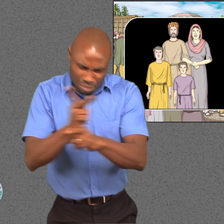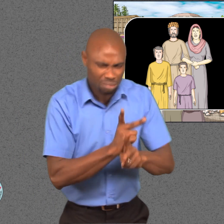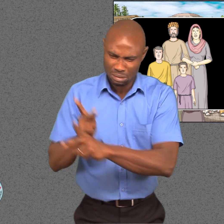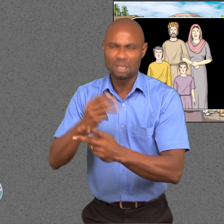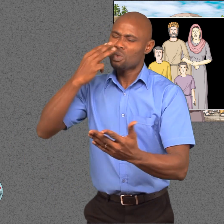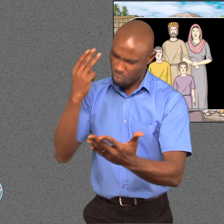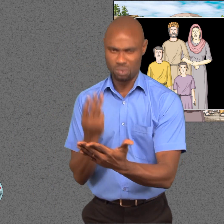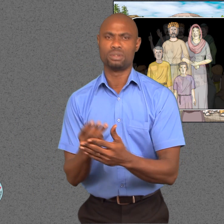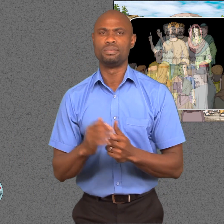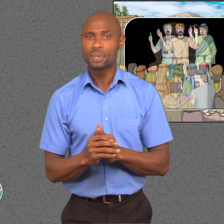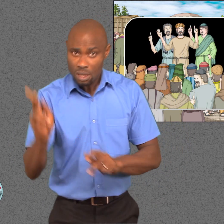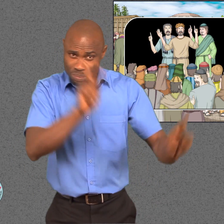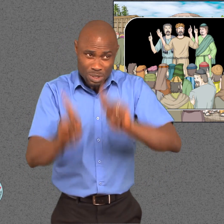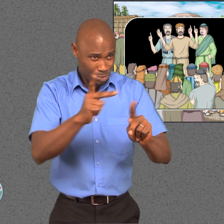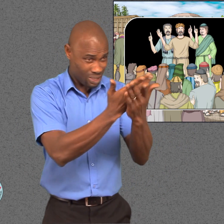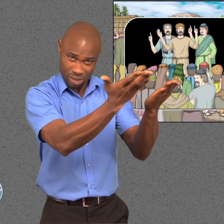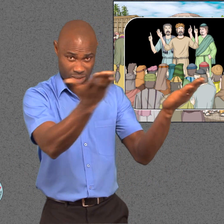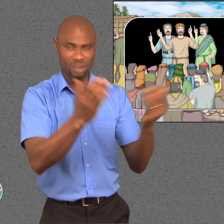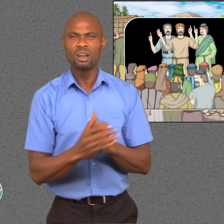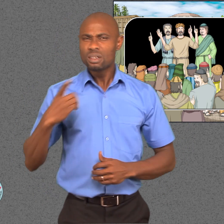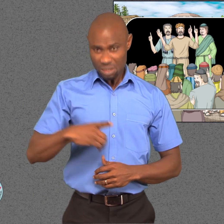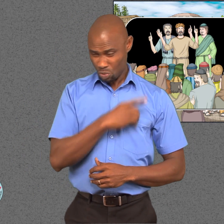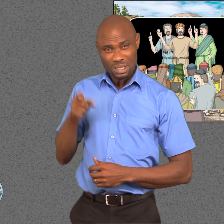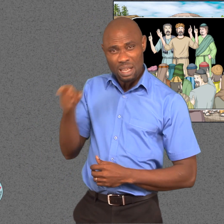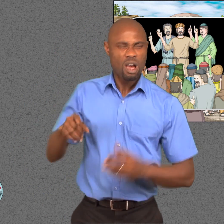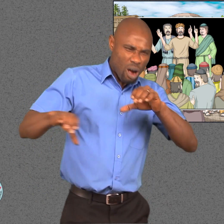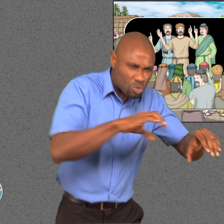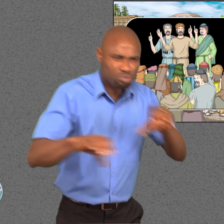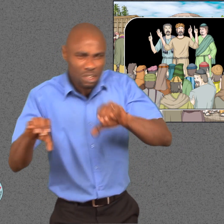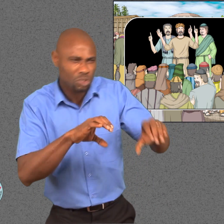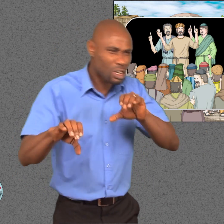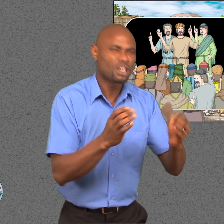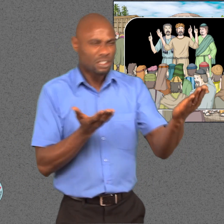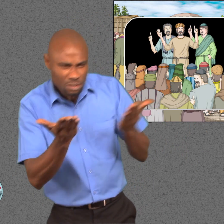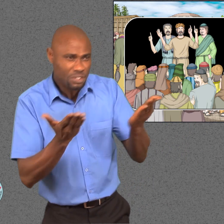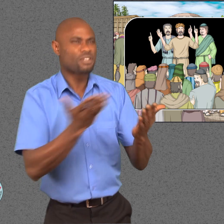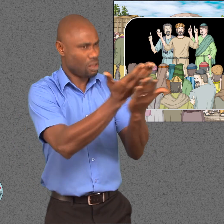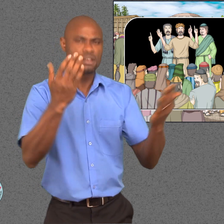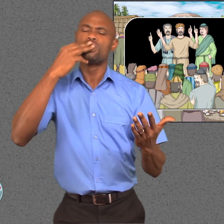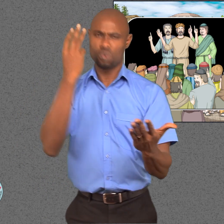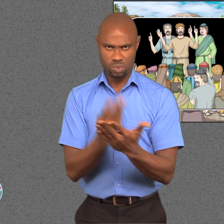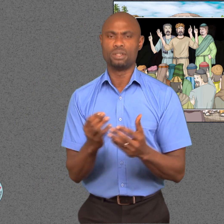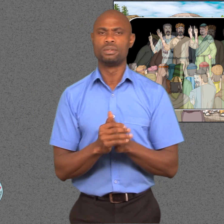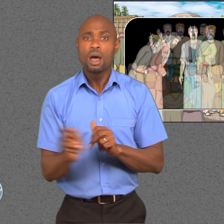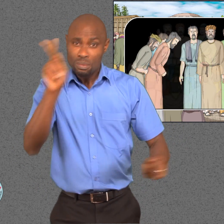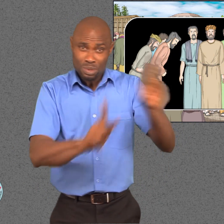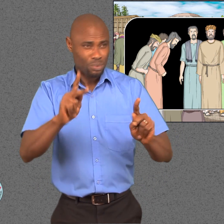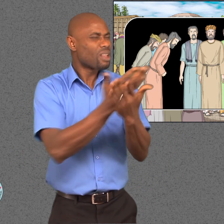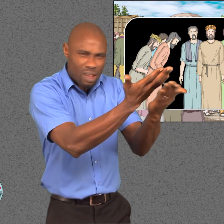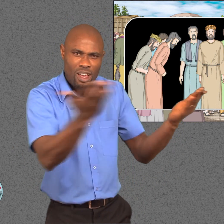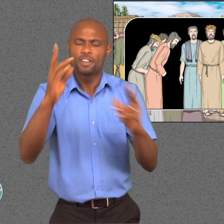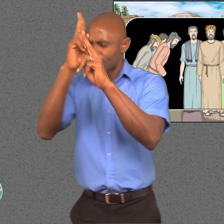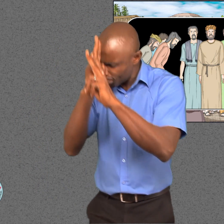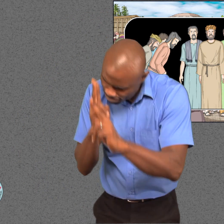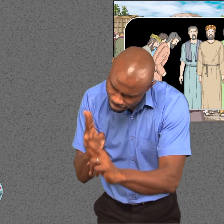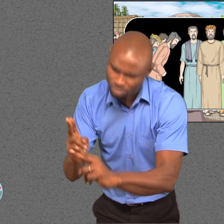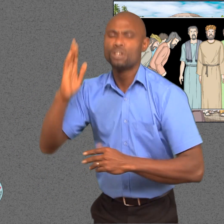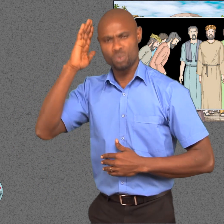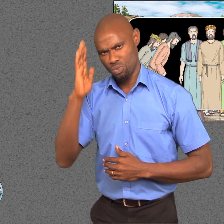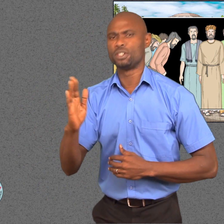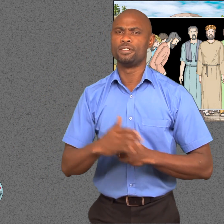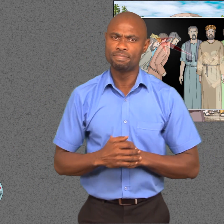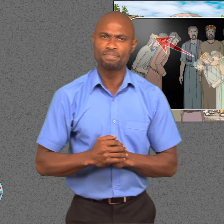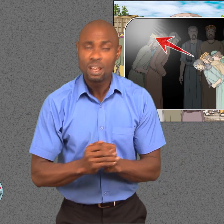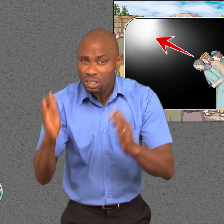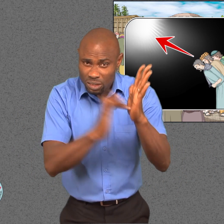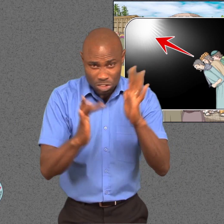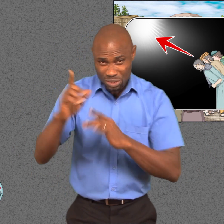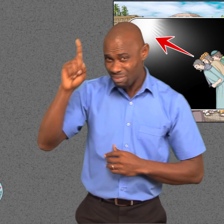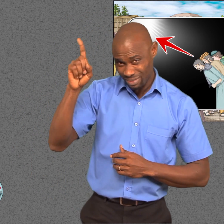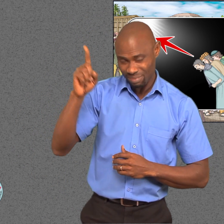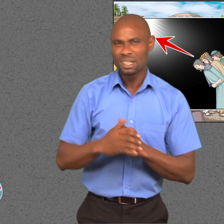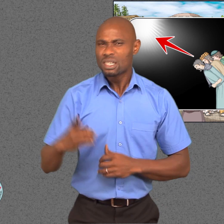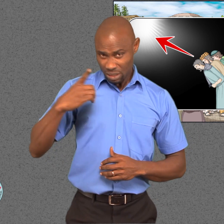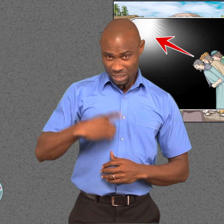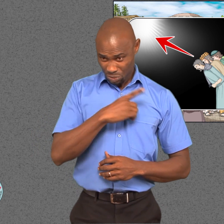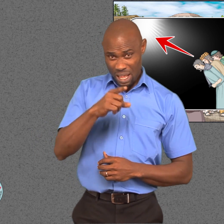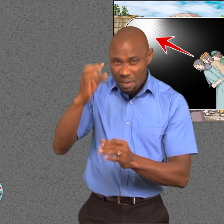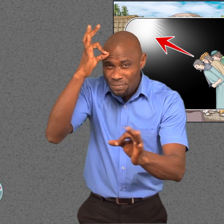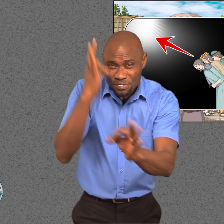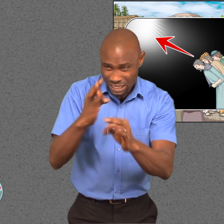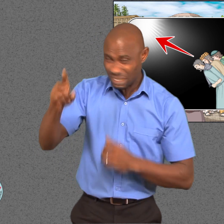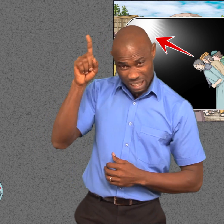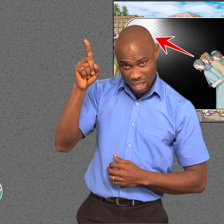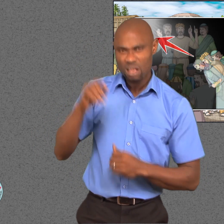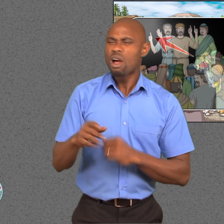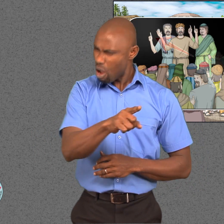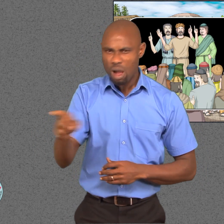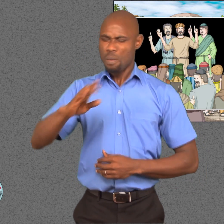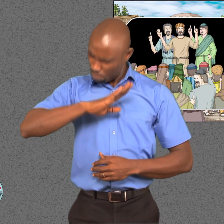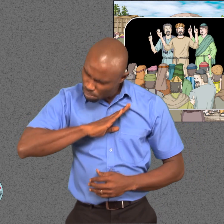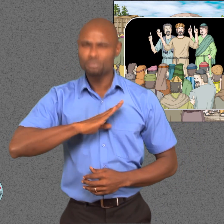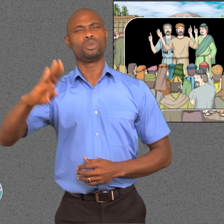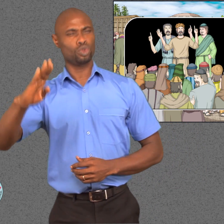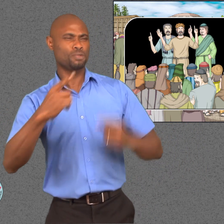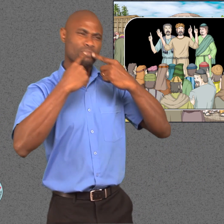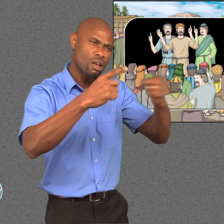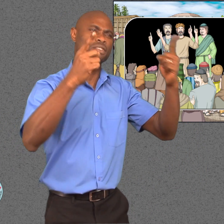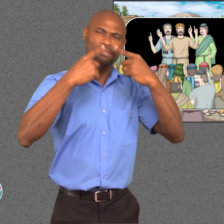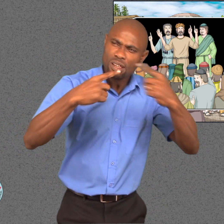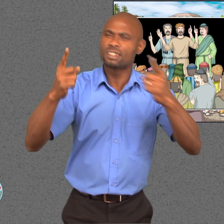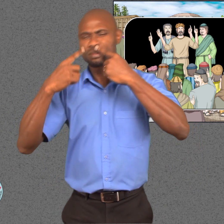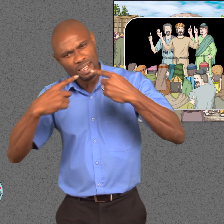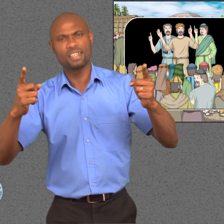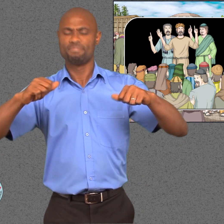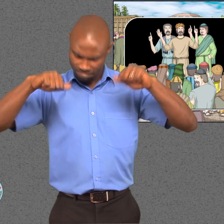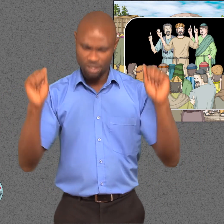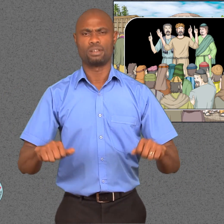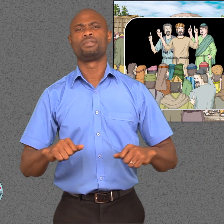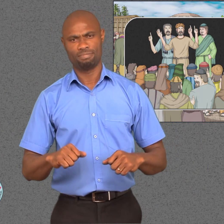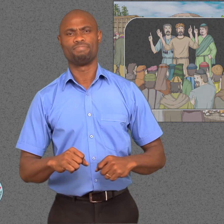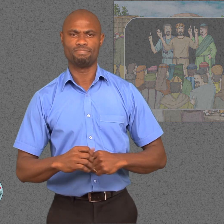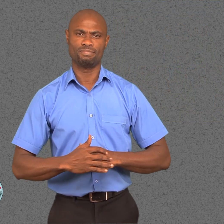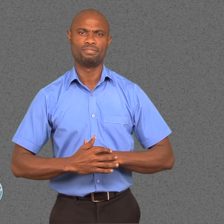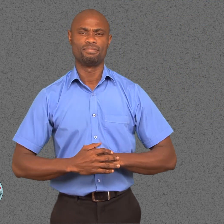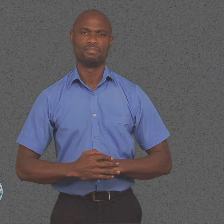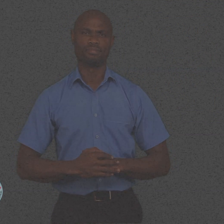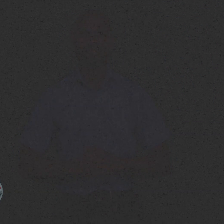For those who have served well as deacons acquire for themselves a high standing and great confidence in the faith that is in Christ Jesus.